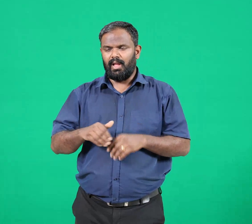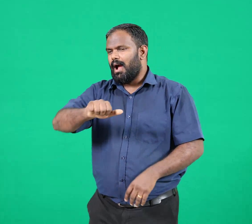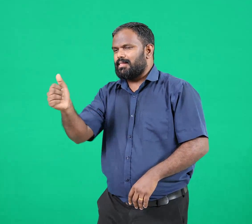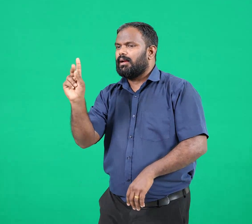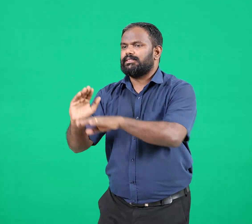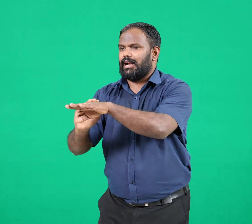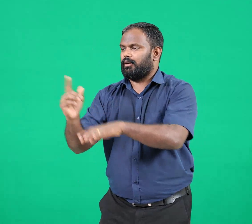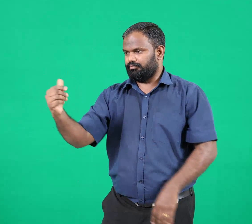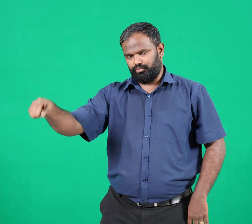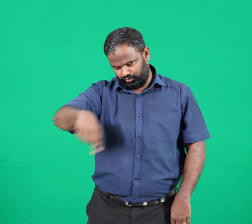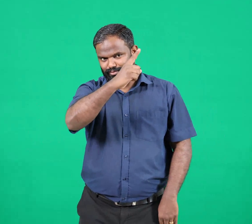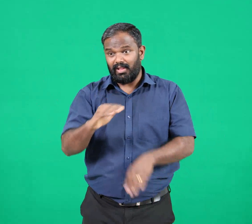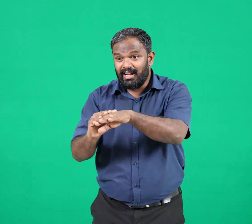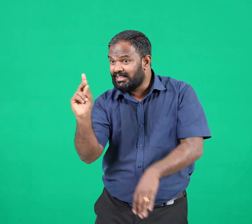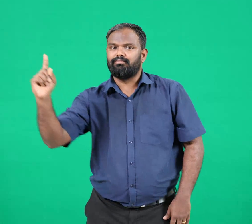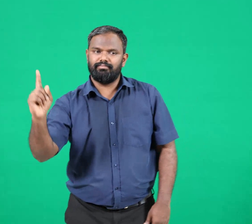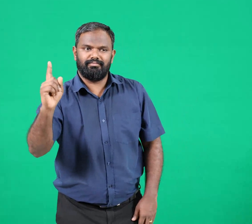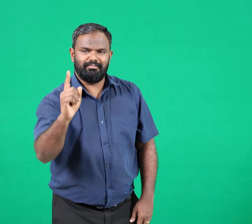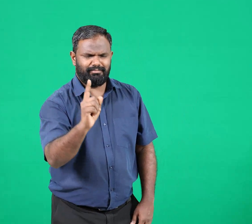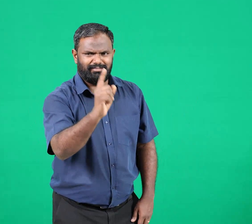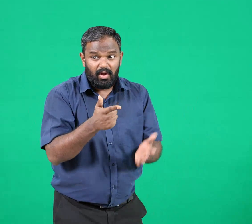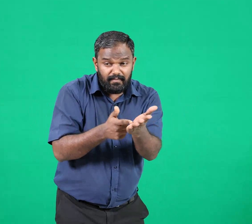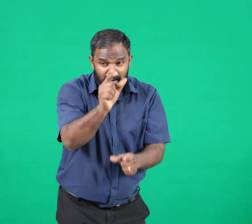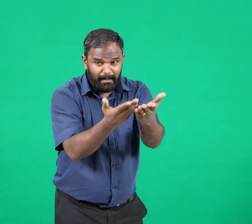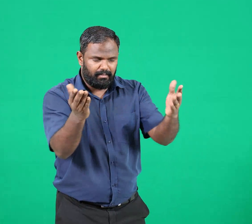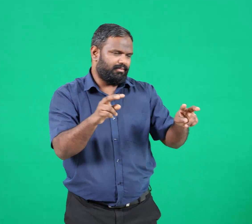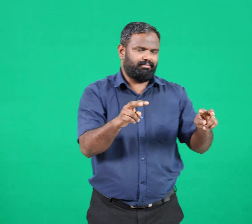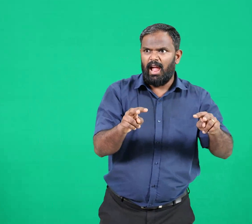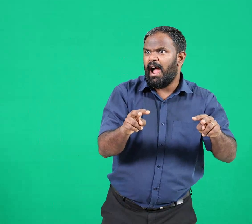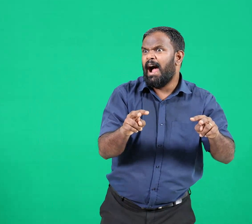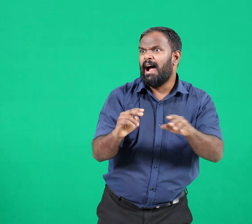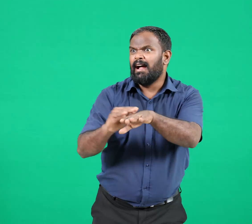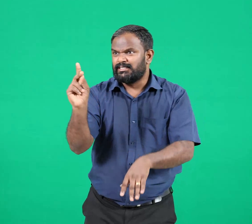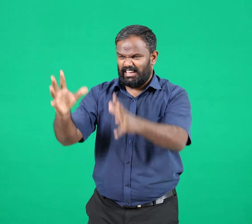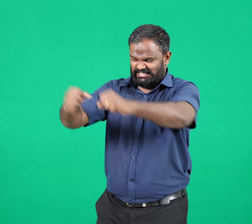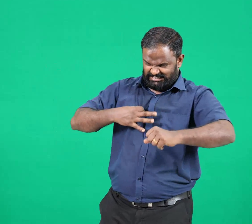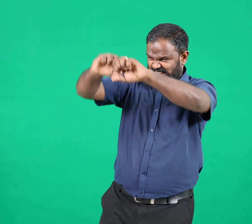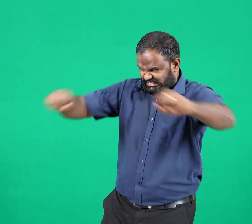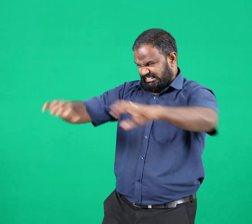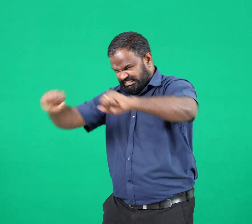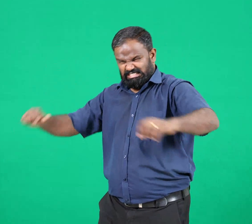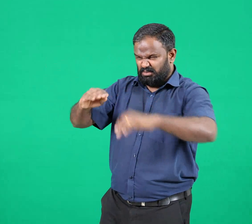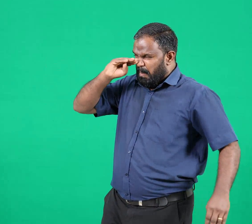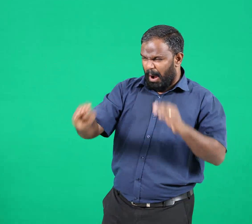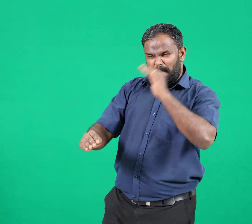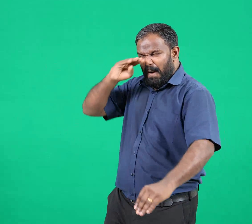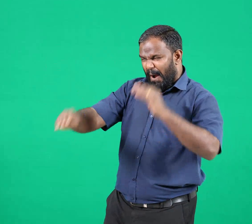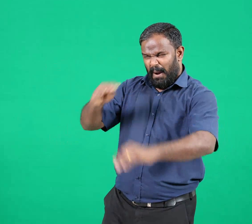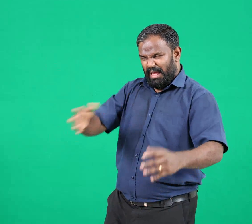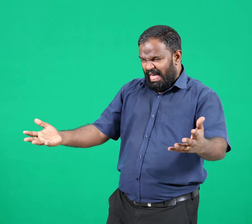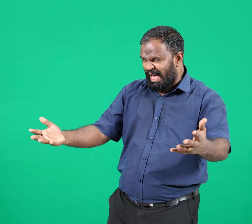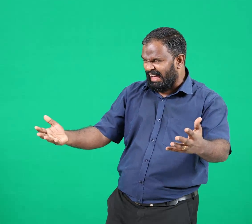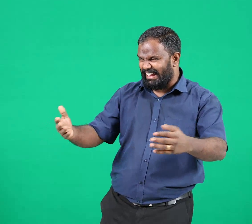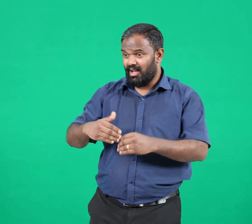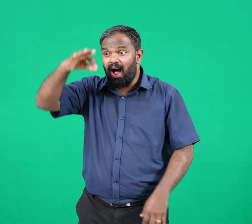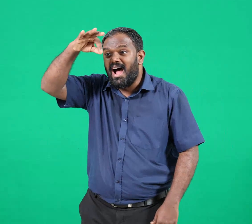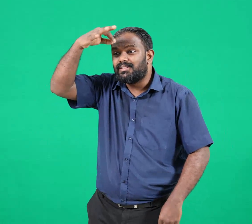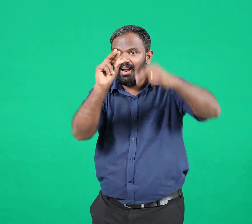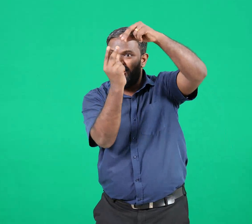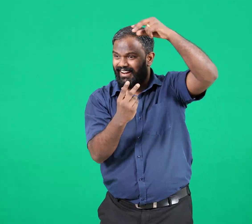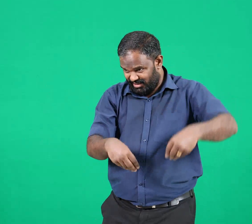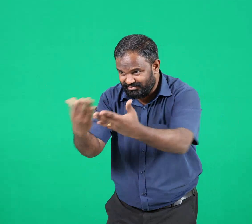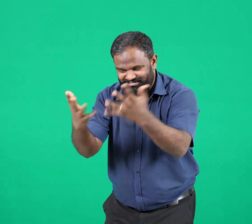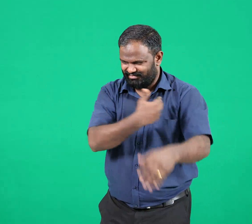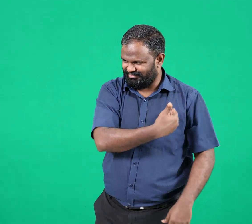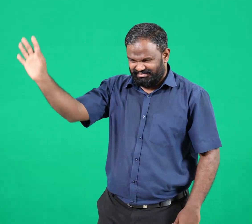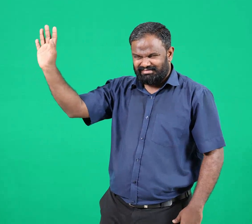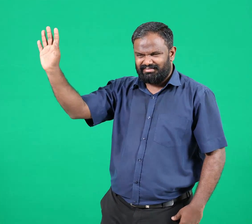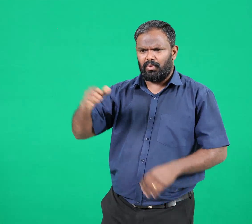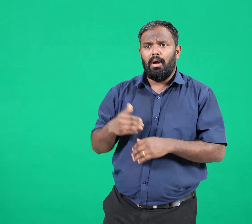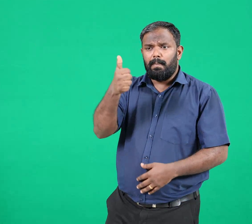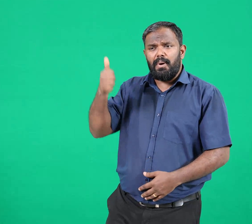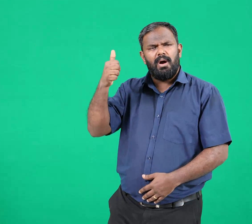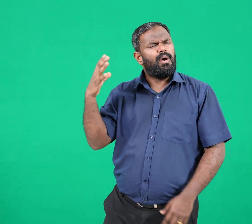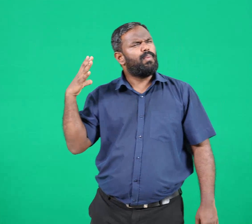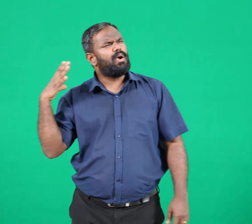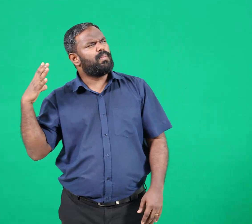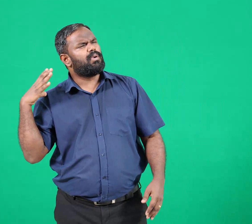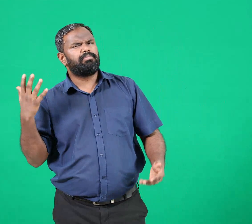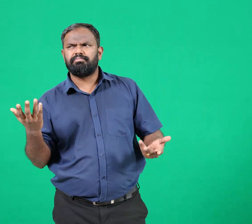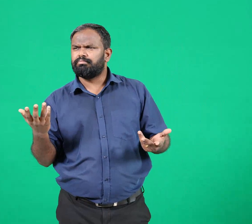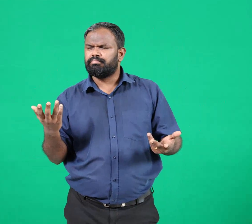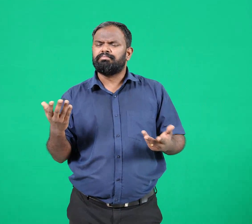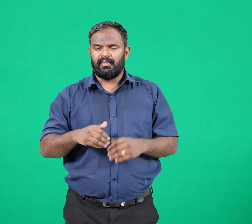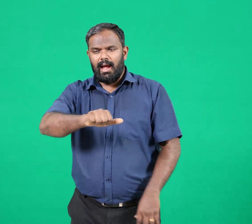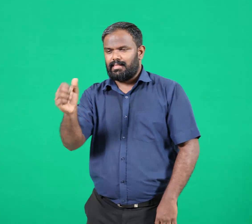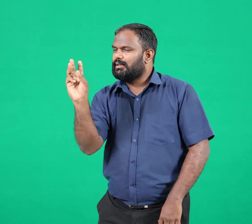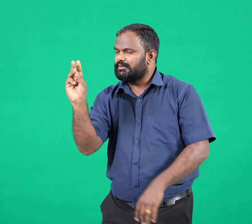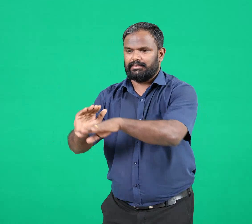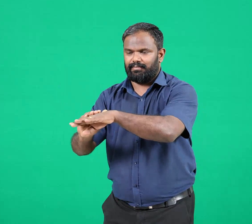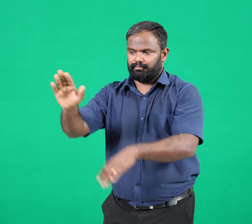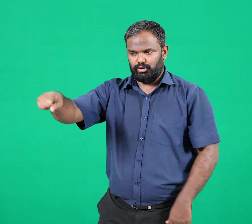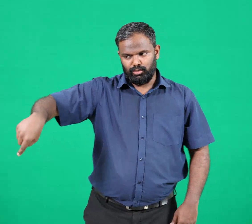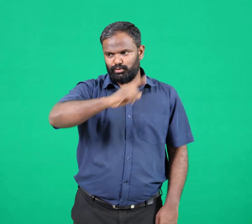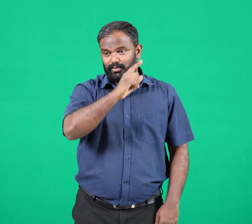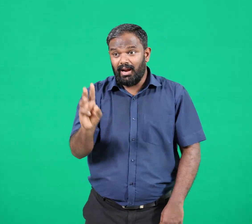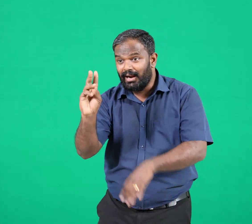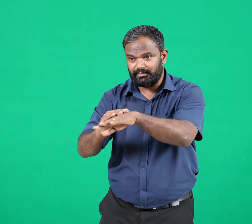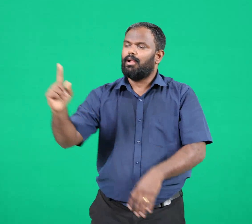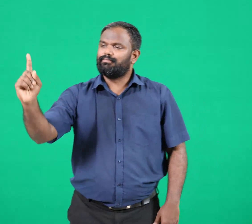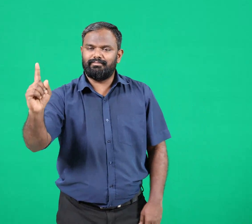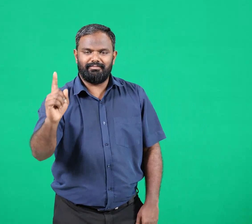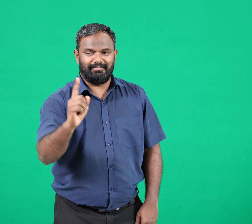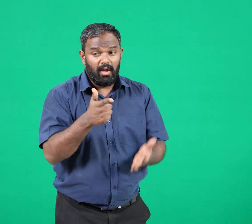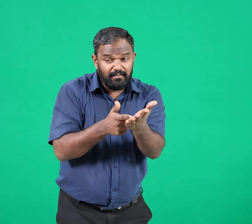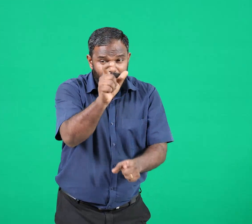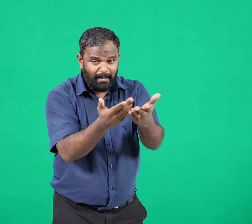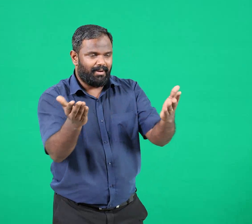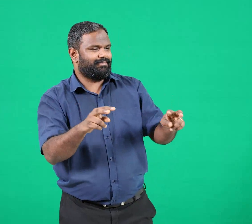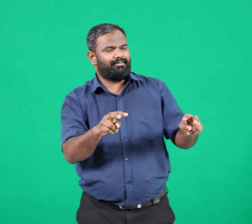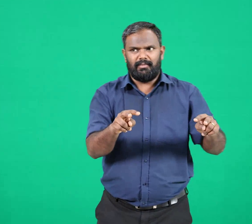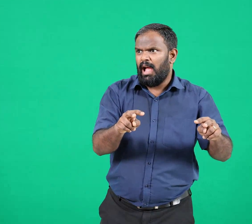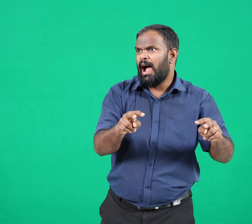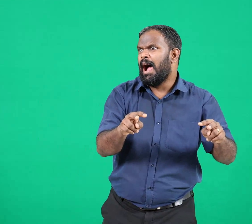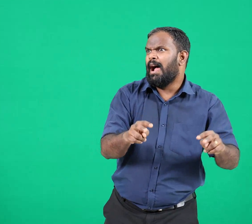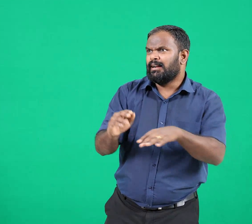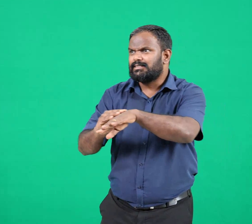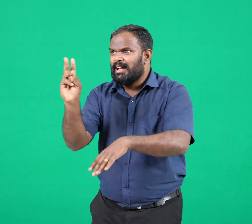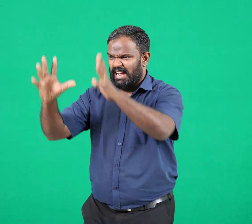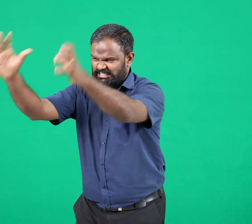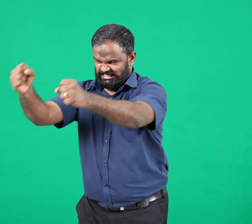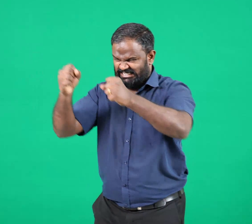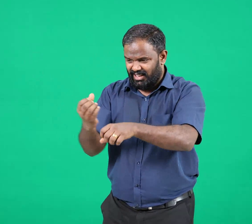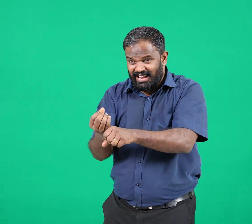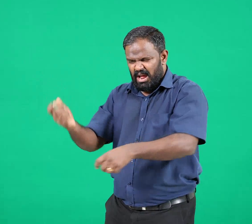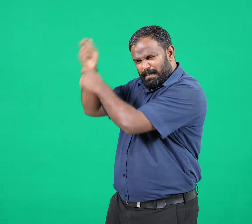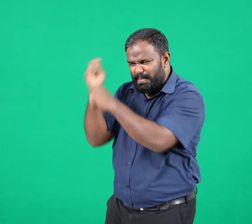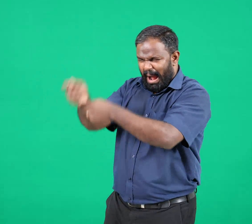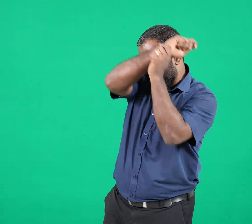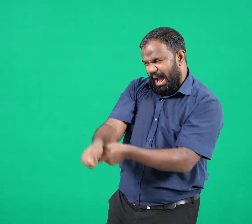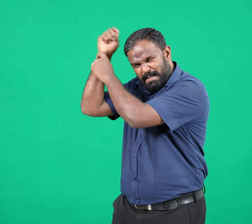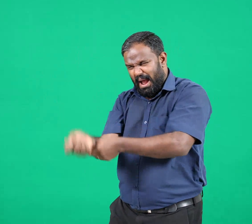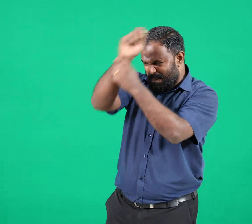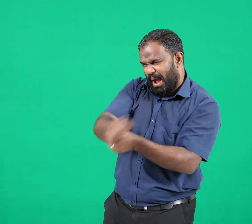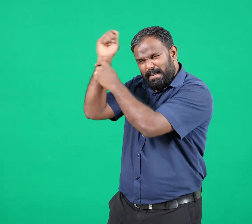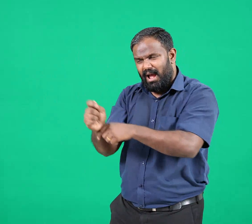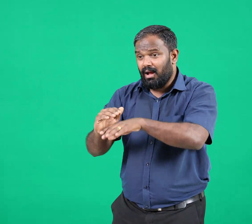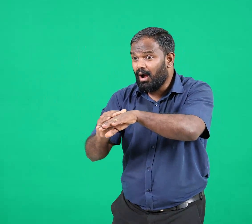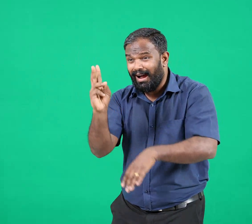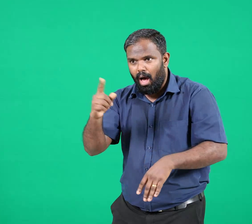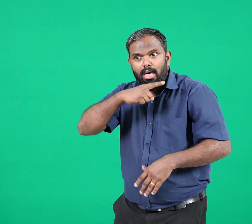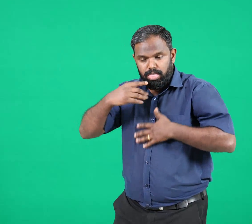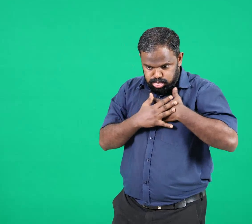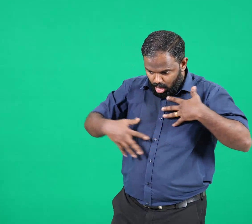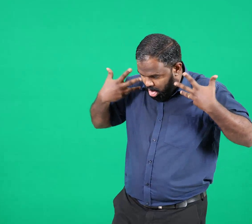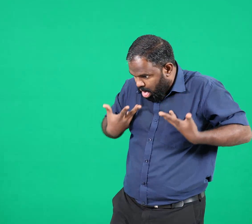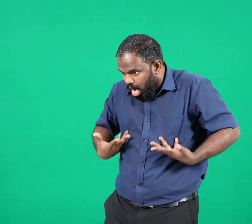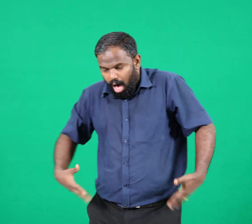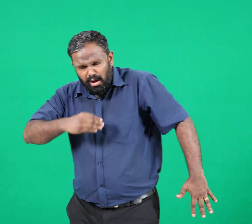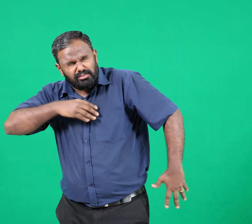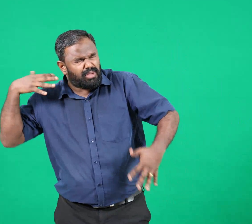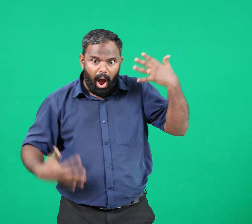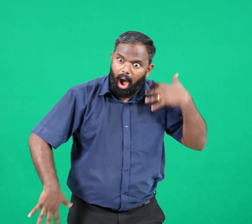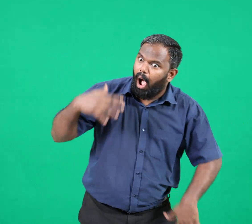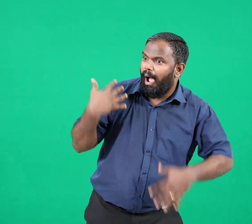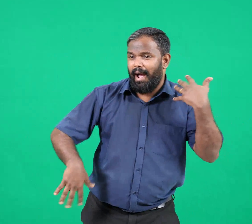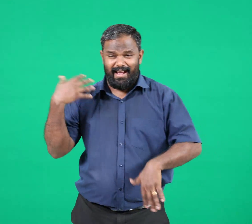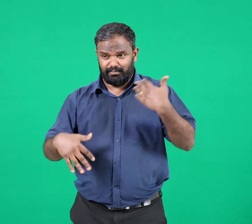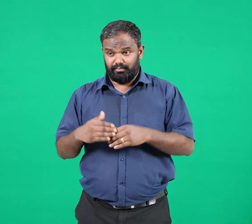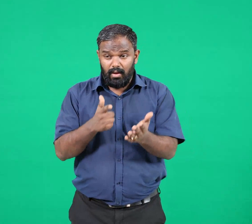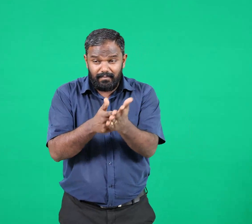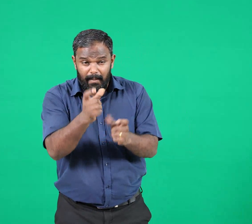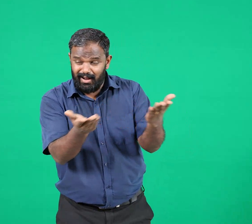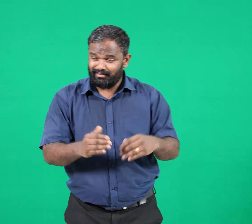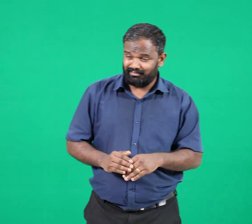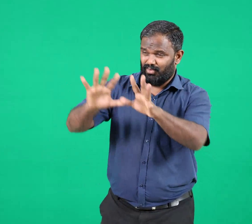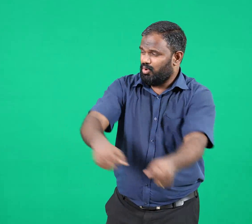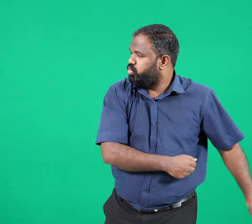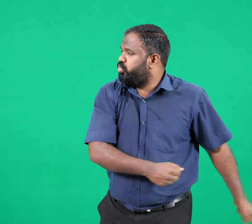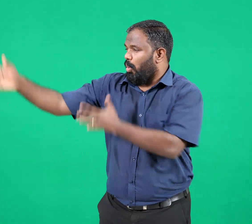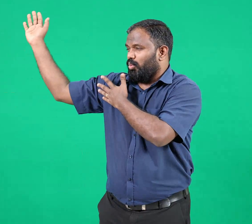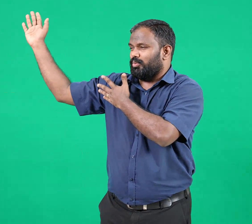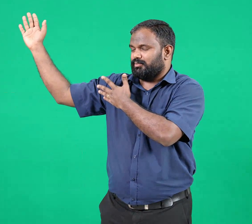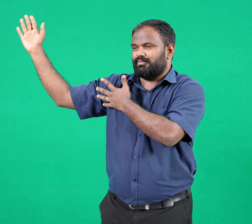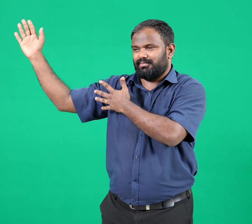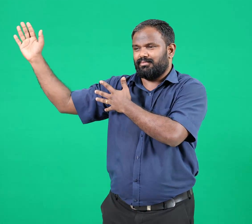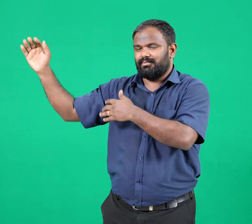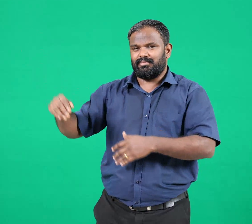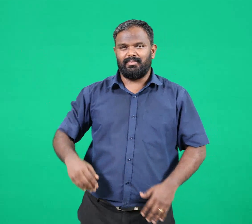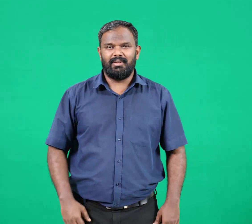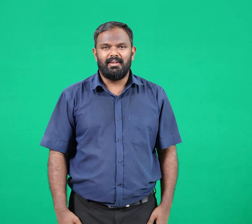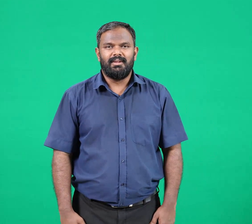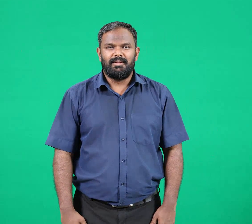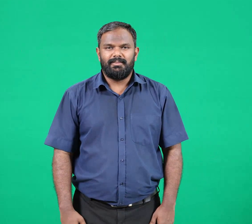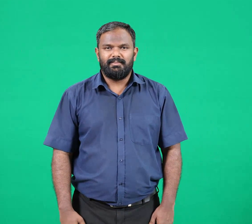So he sent another servant, but they beat him and treated him shamefully, sending him away empty-handed. Then he sent a third, but they wounded him and threw him out.